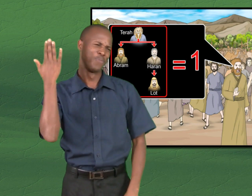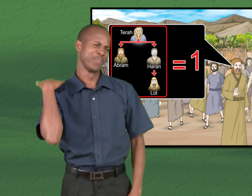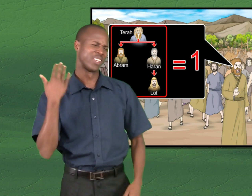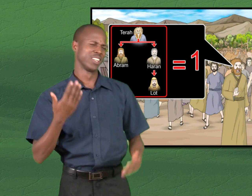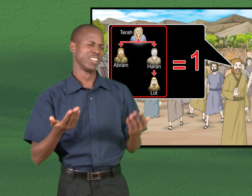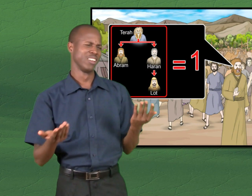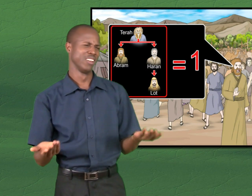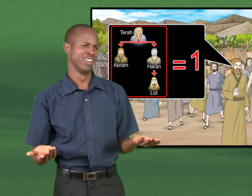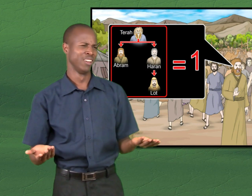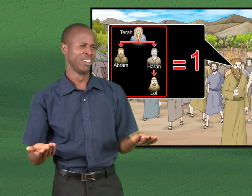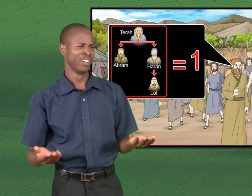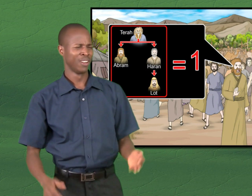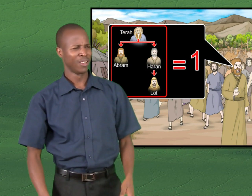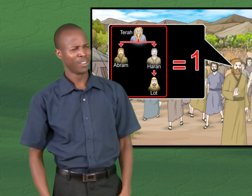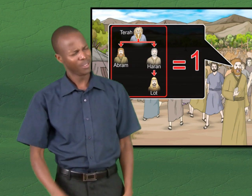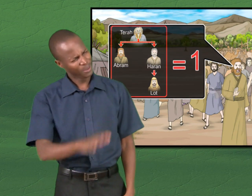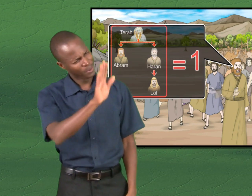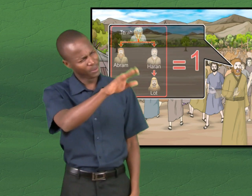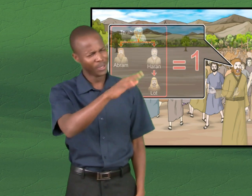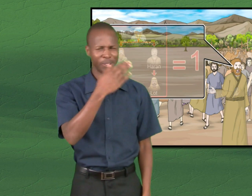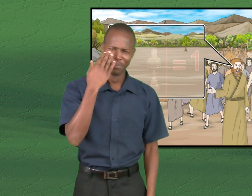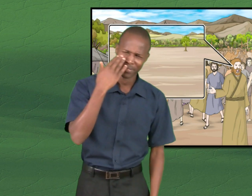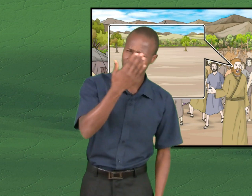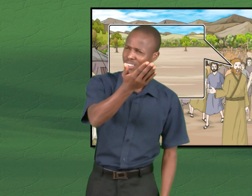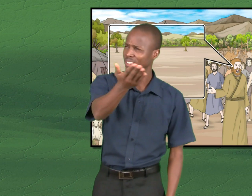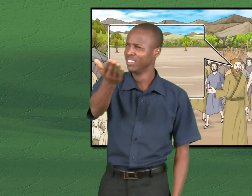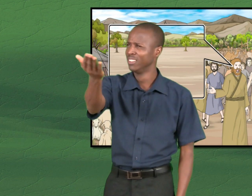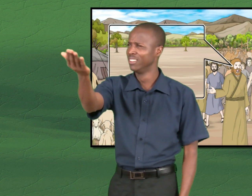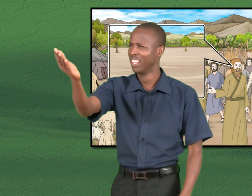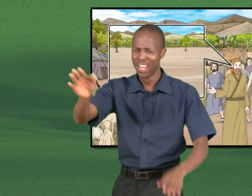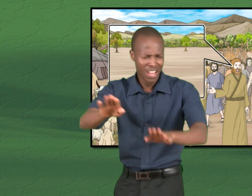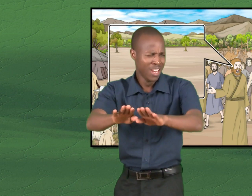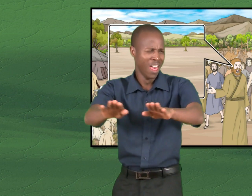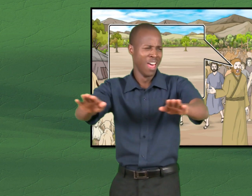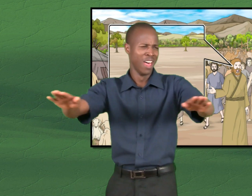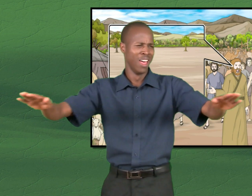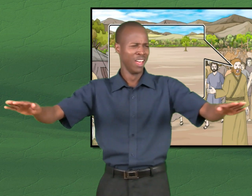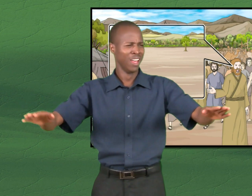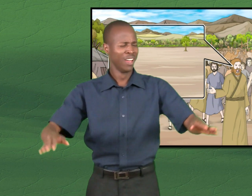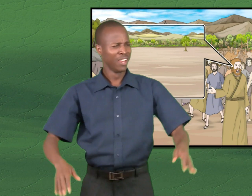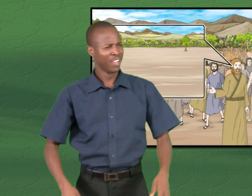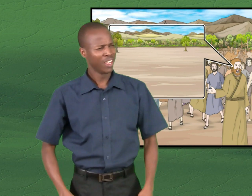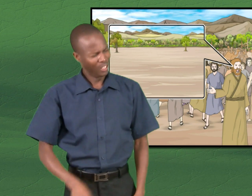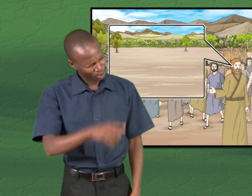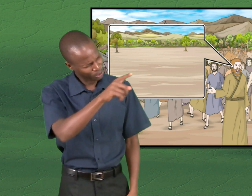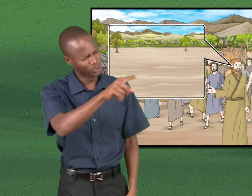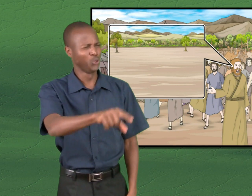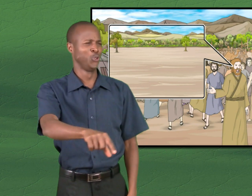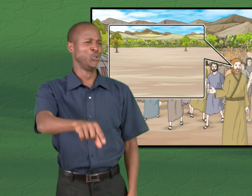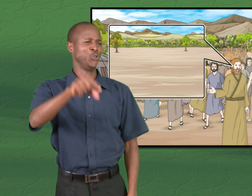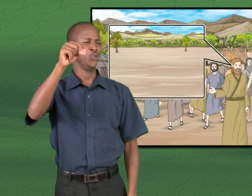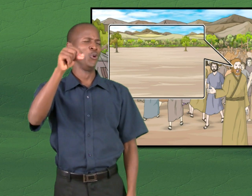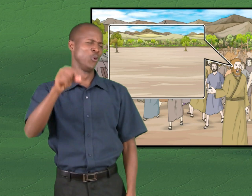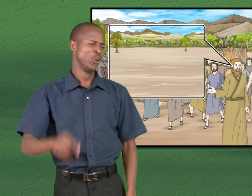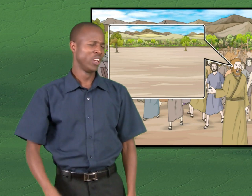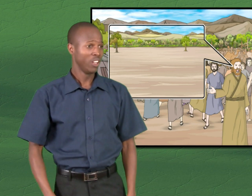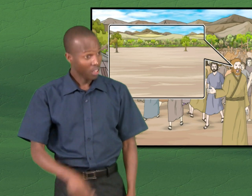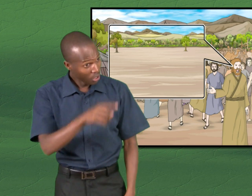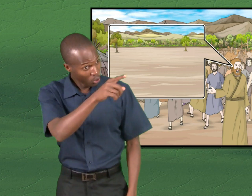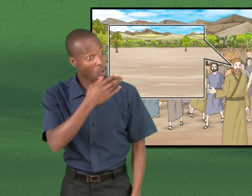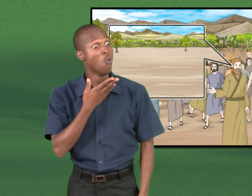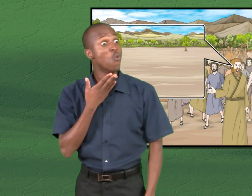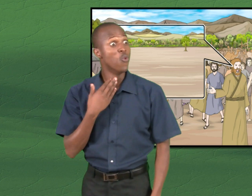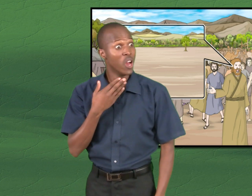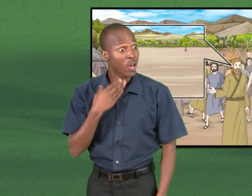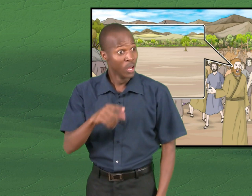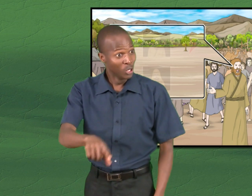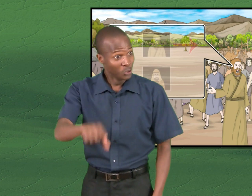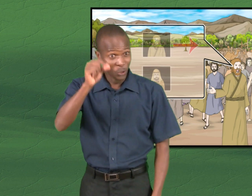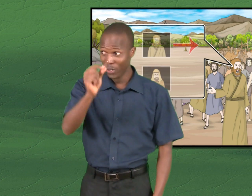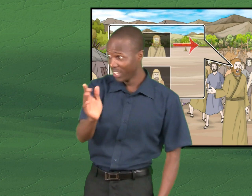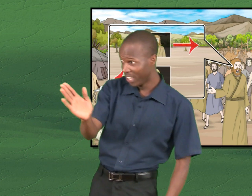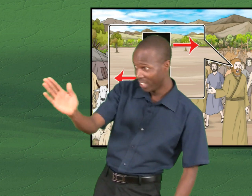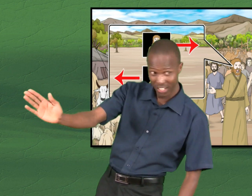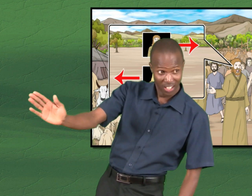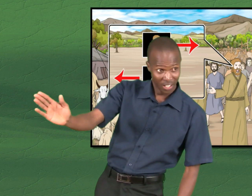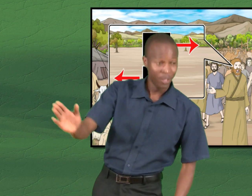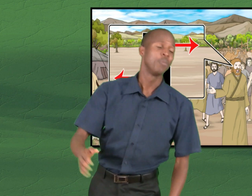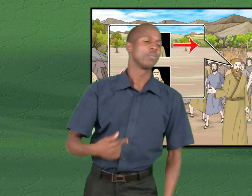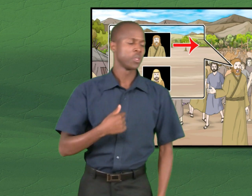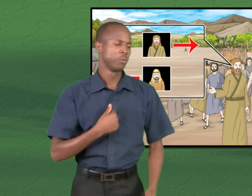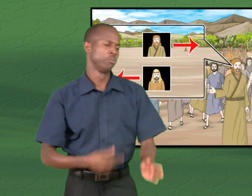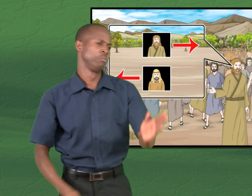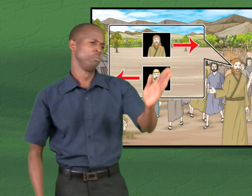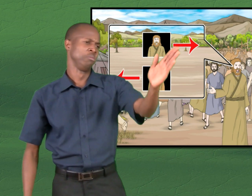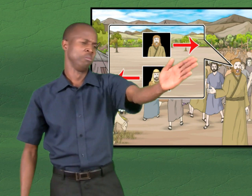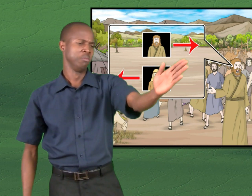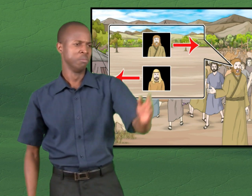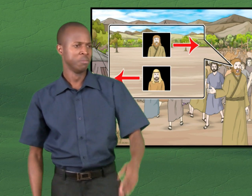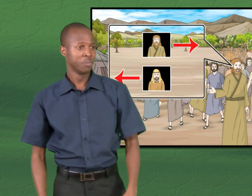Is not the whole land before you? Now separate yourself from me.